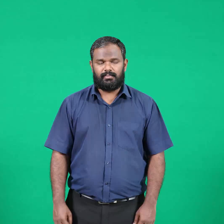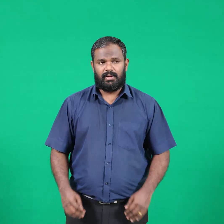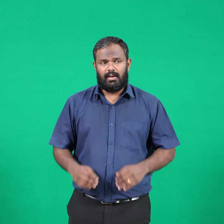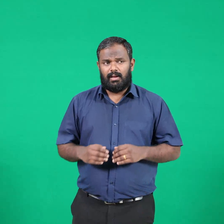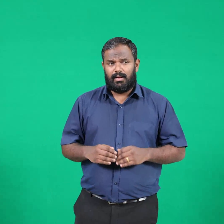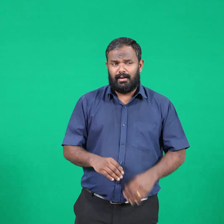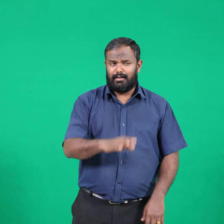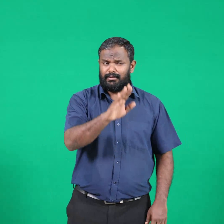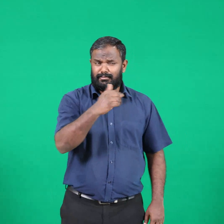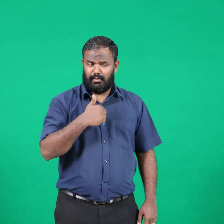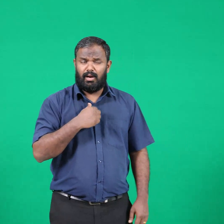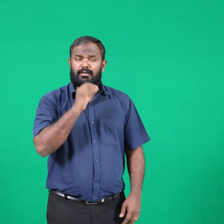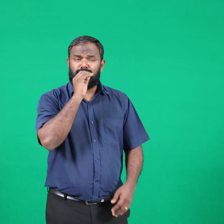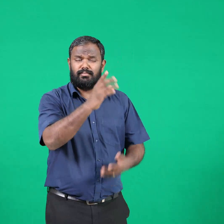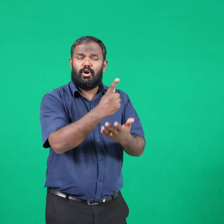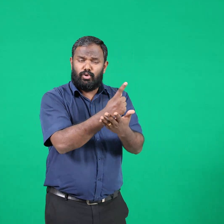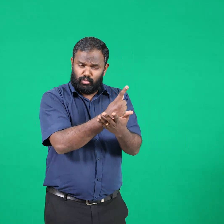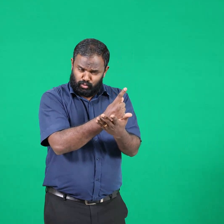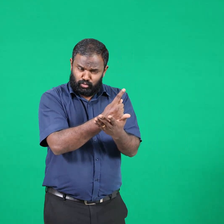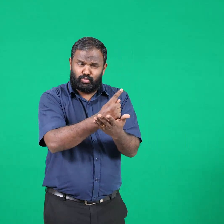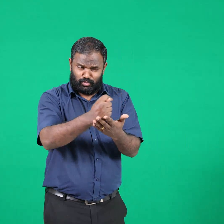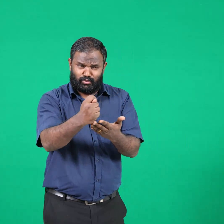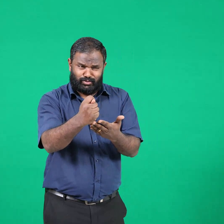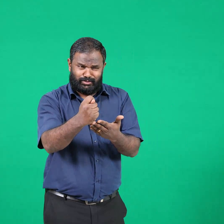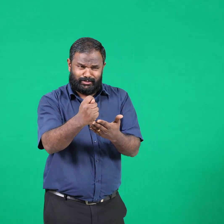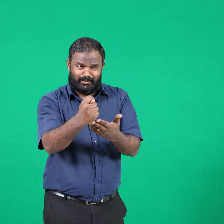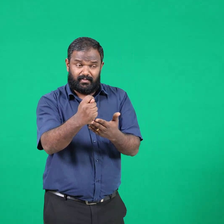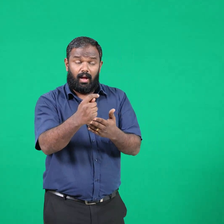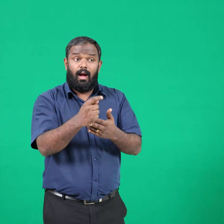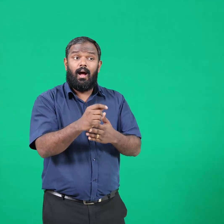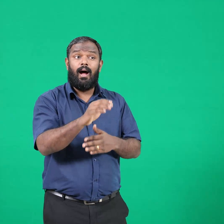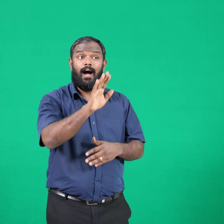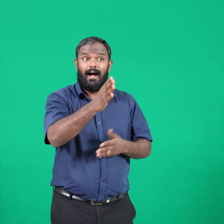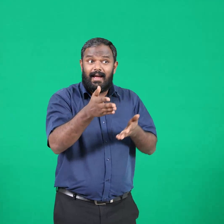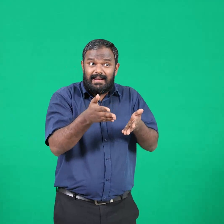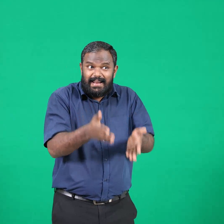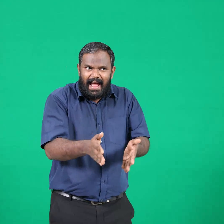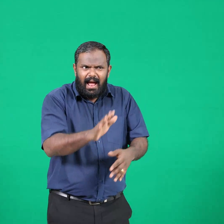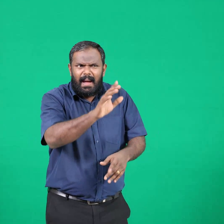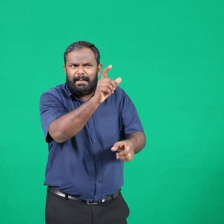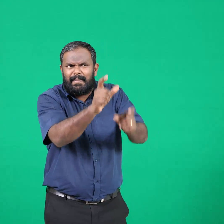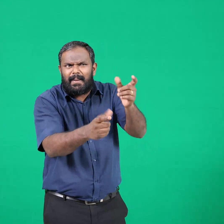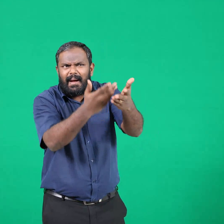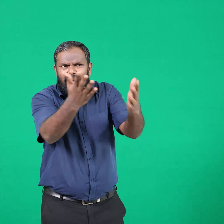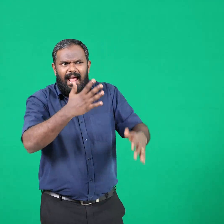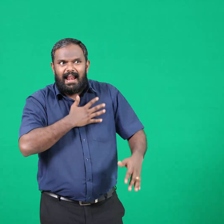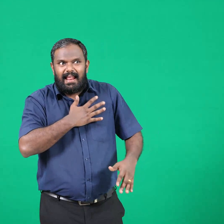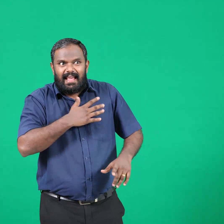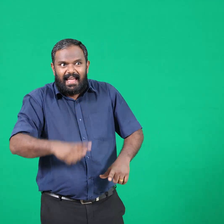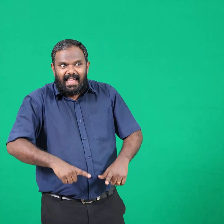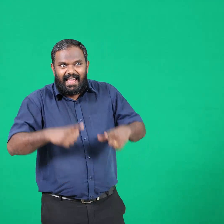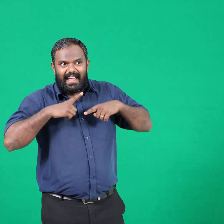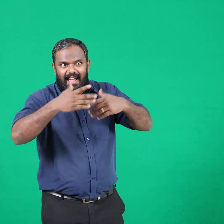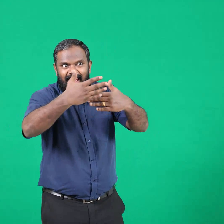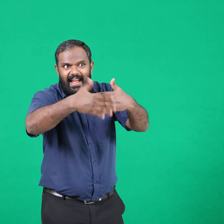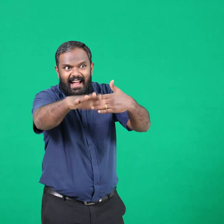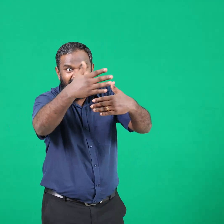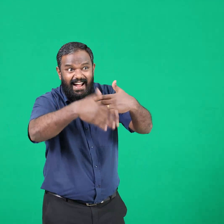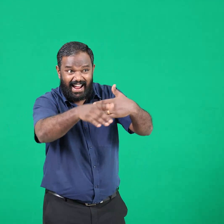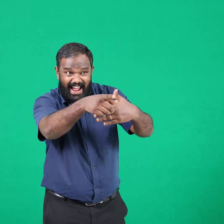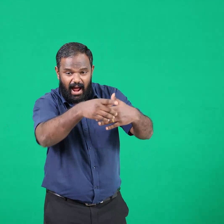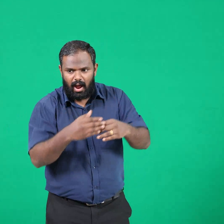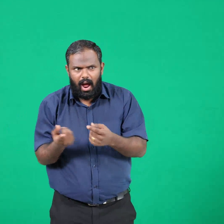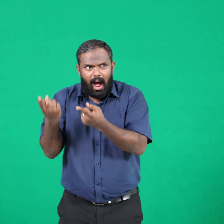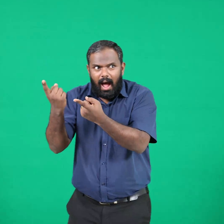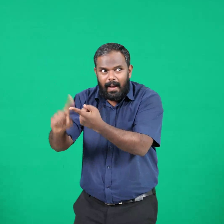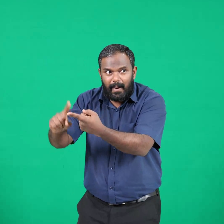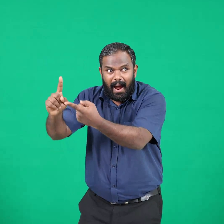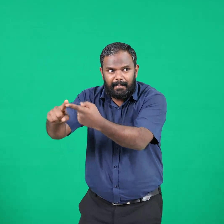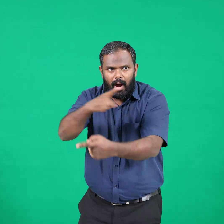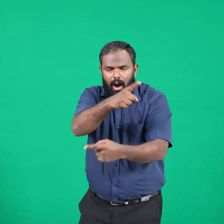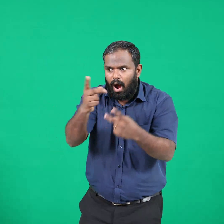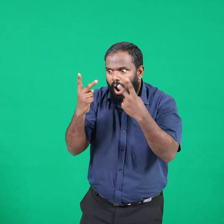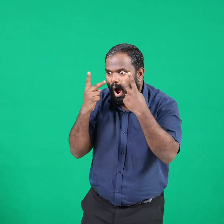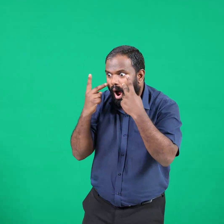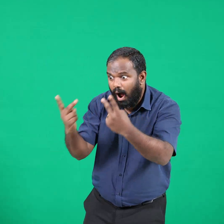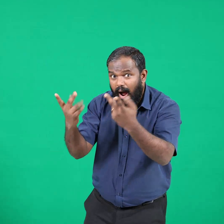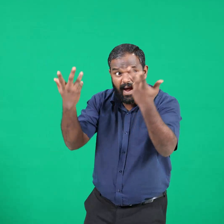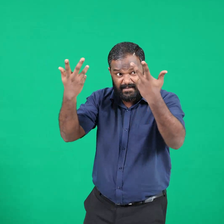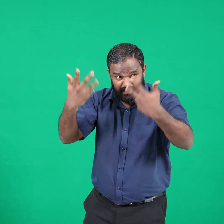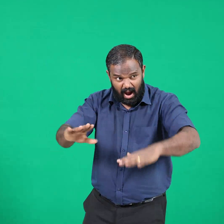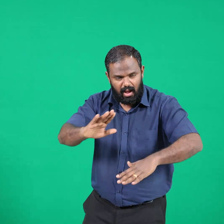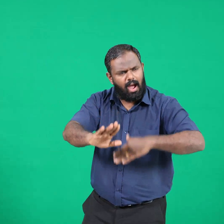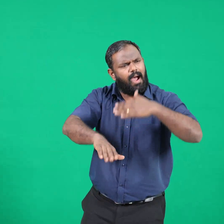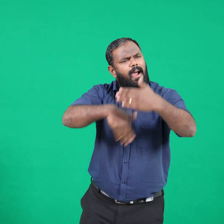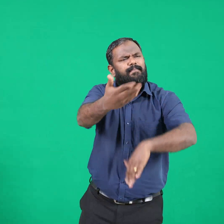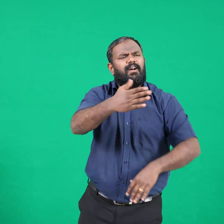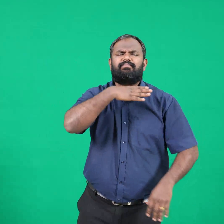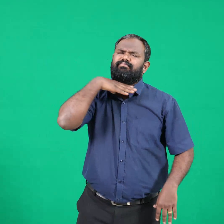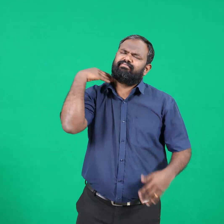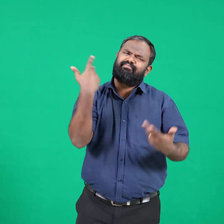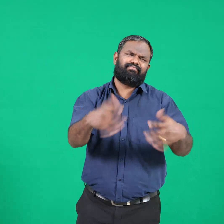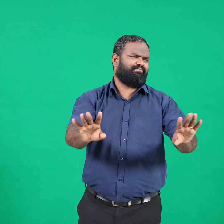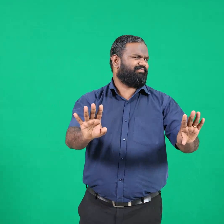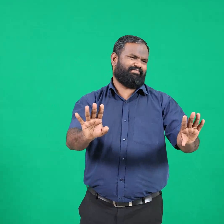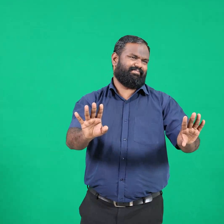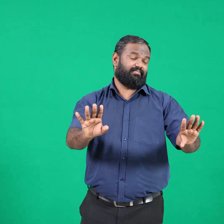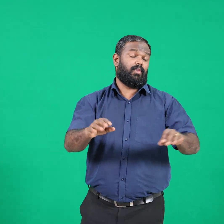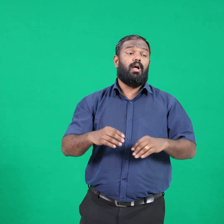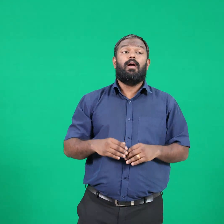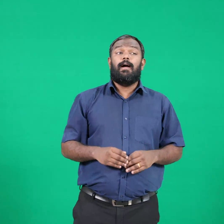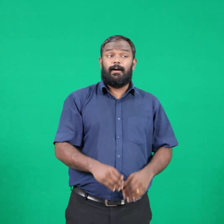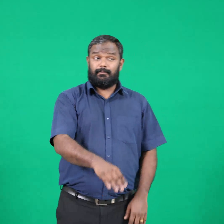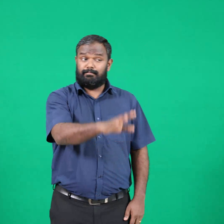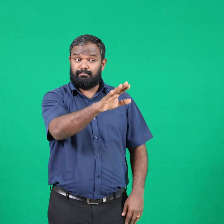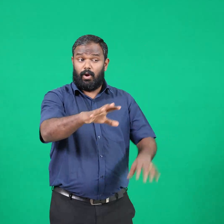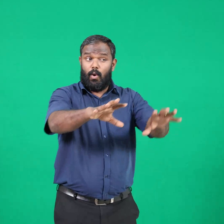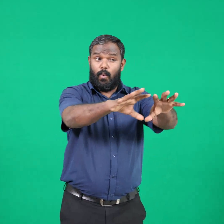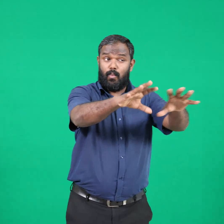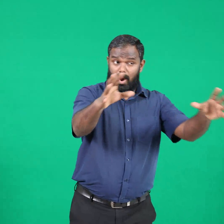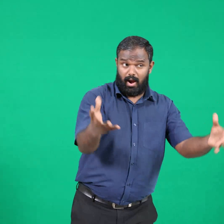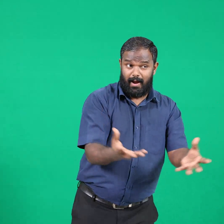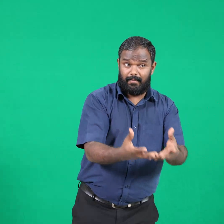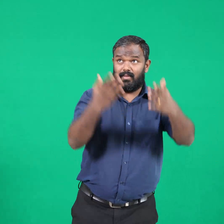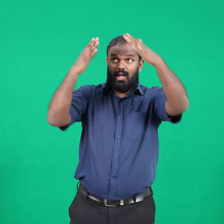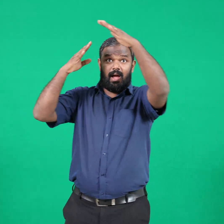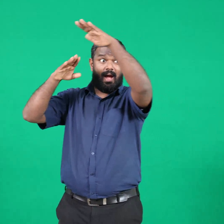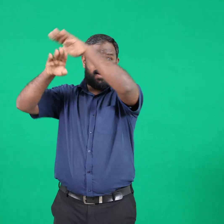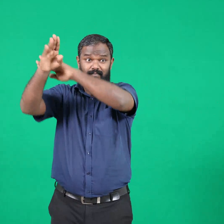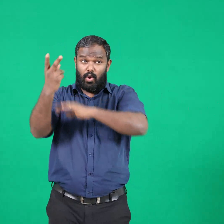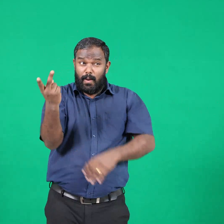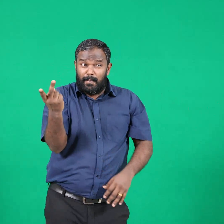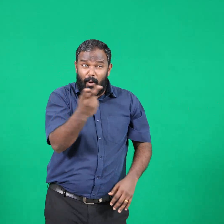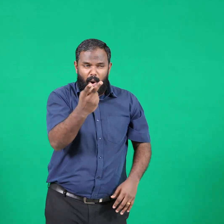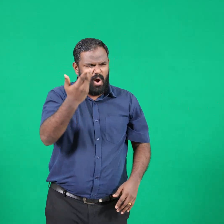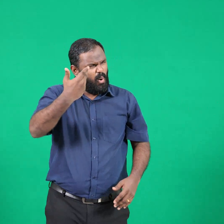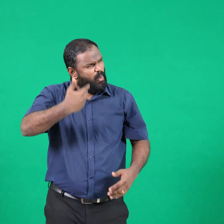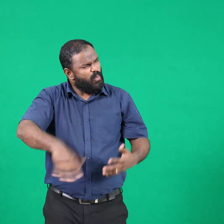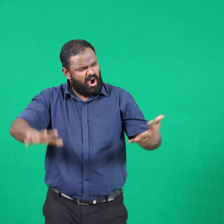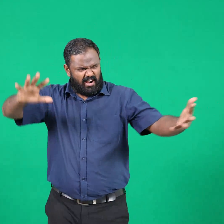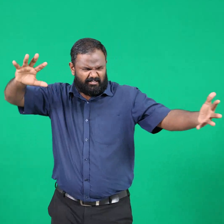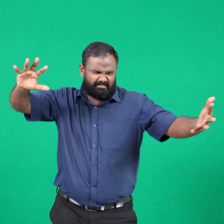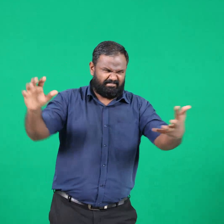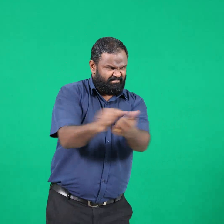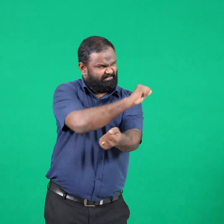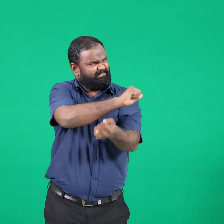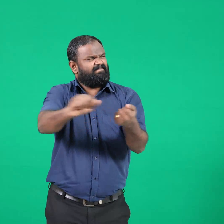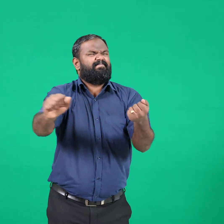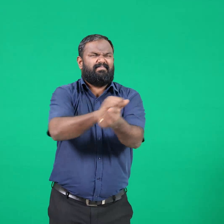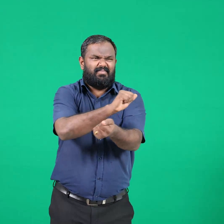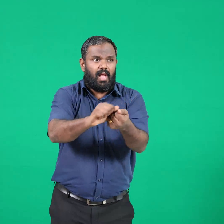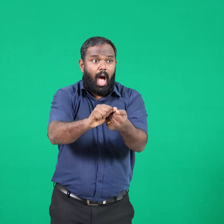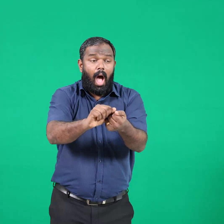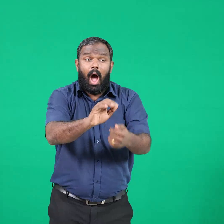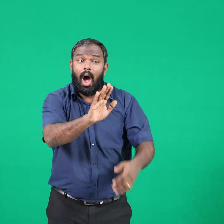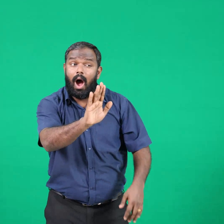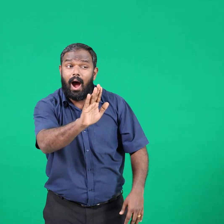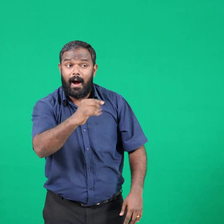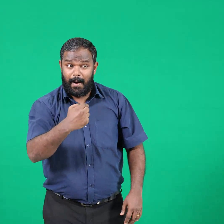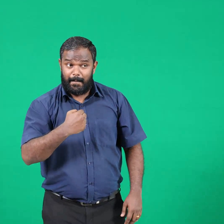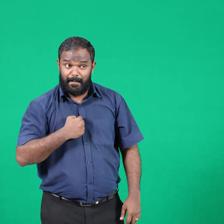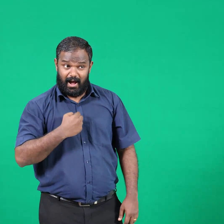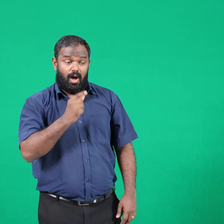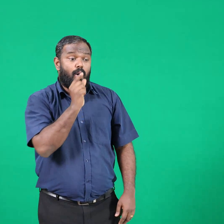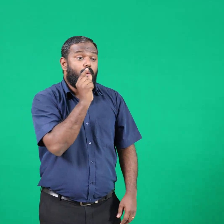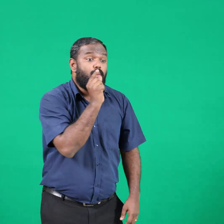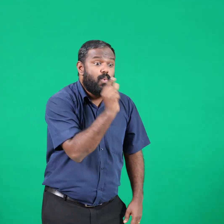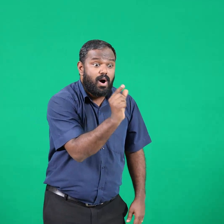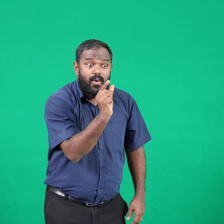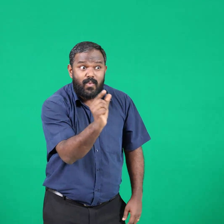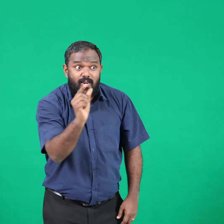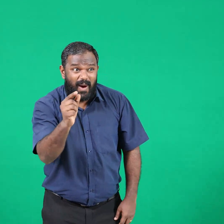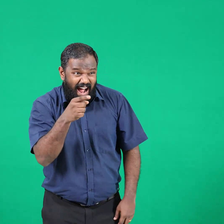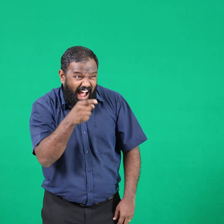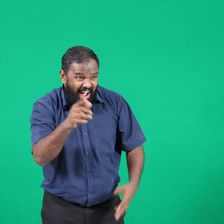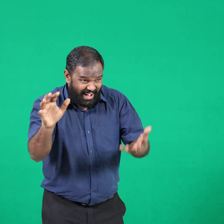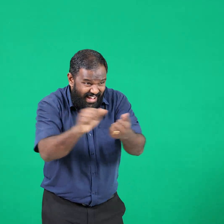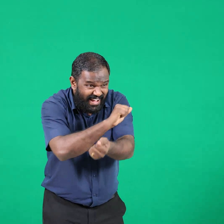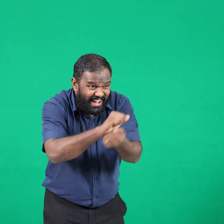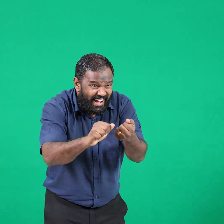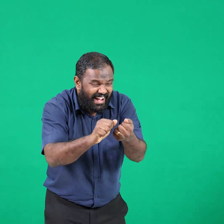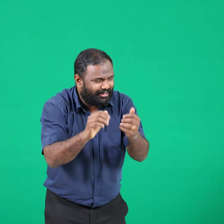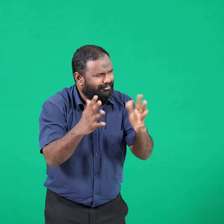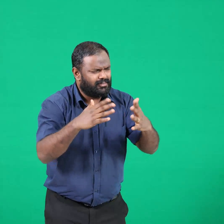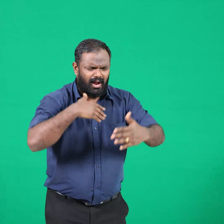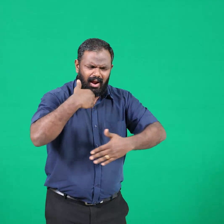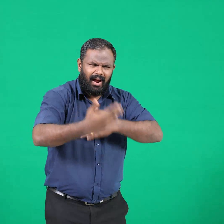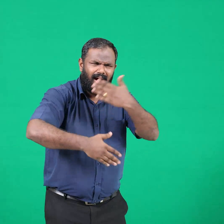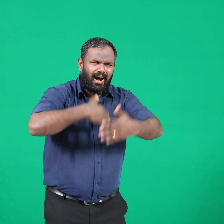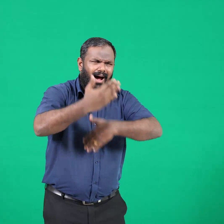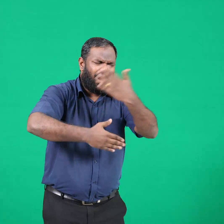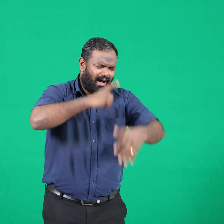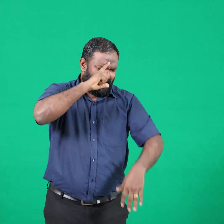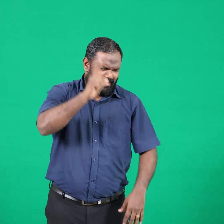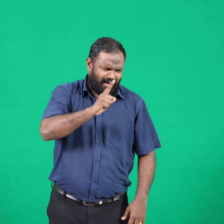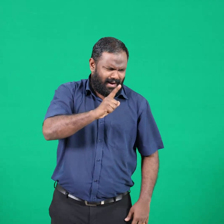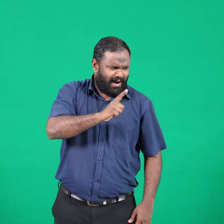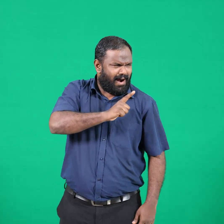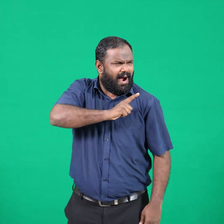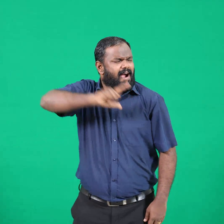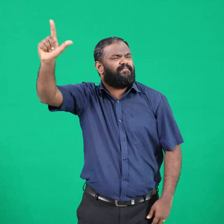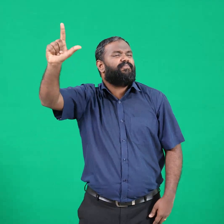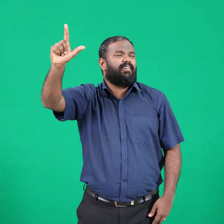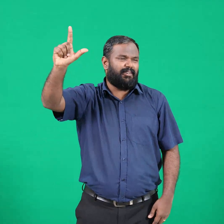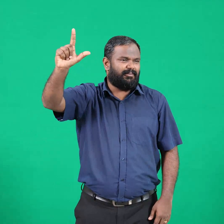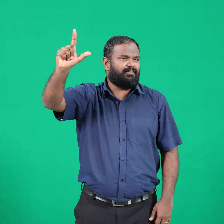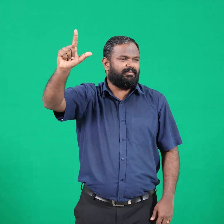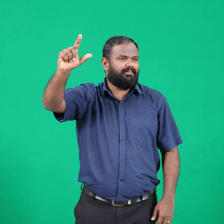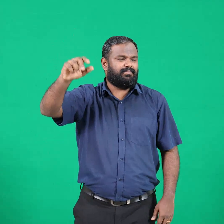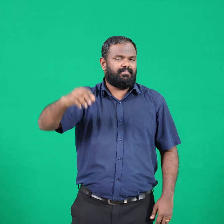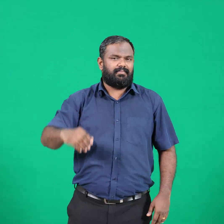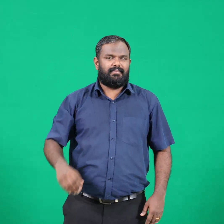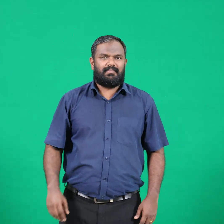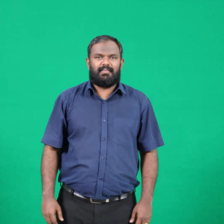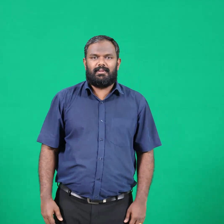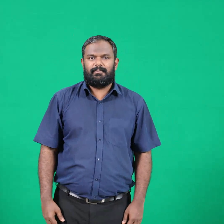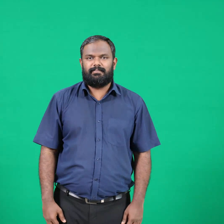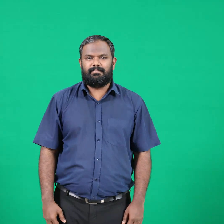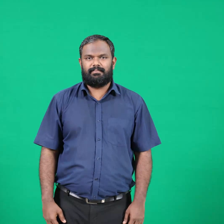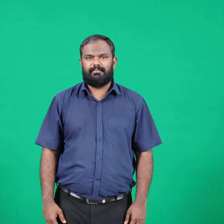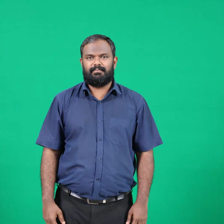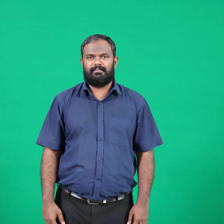Truly I tell you, this generation will not pass away until all these things have happened. Heaven and earth will pass away, but My words will never pass away.